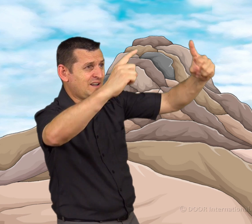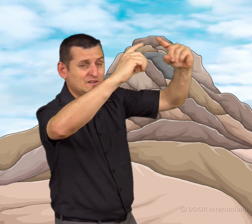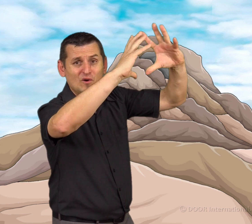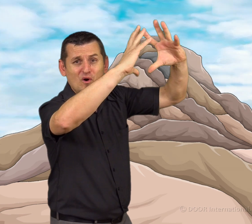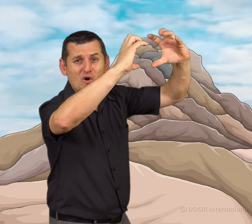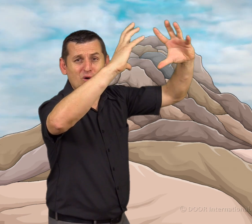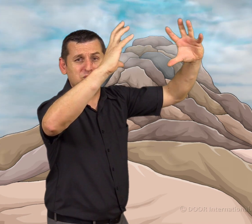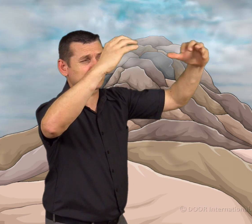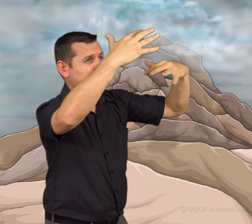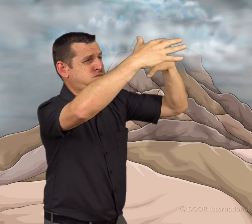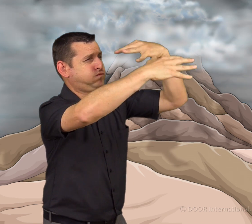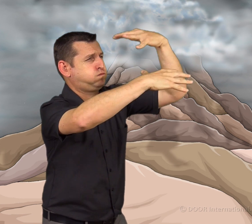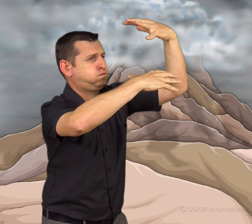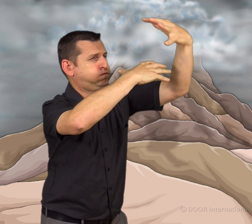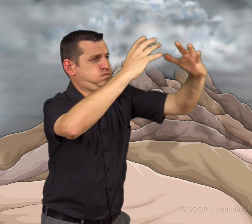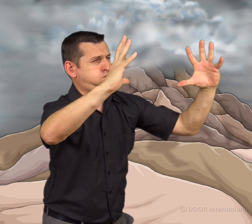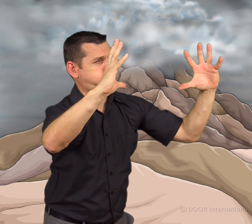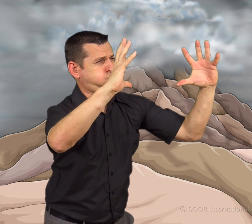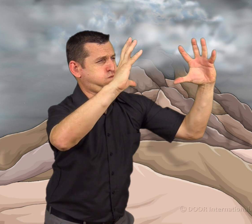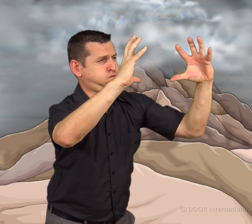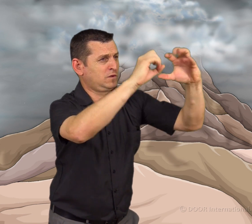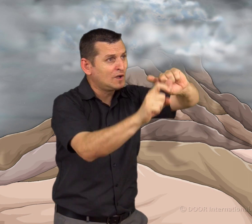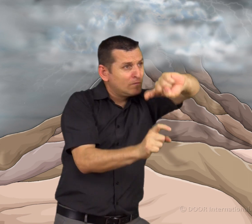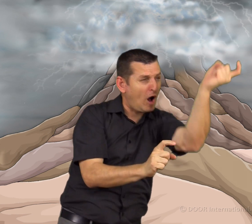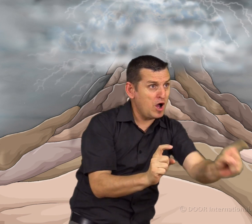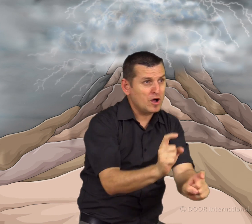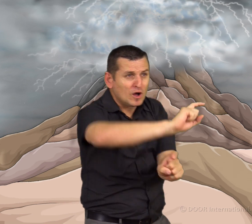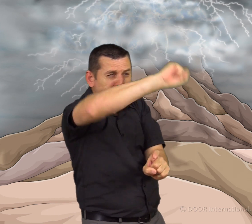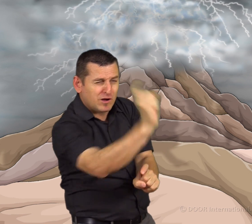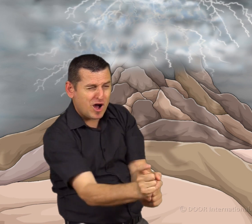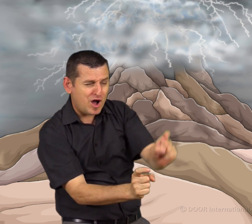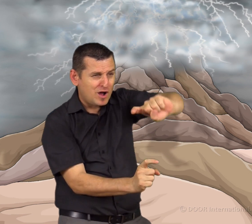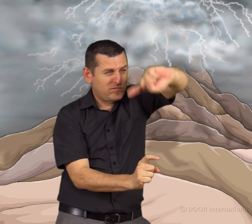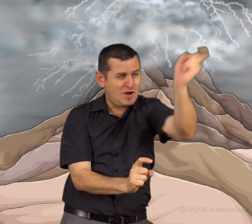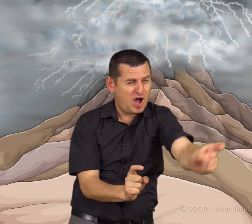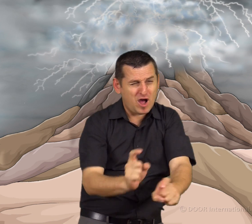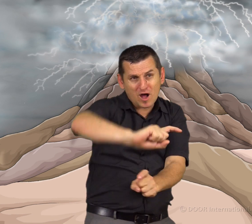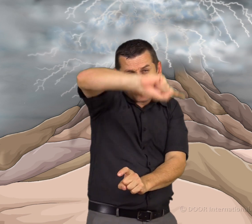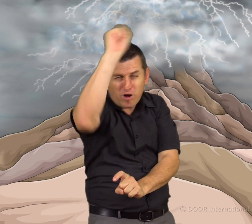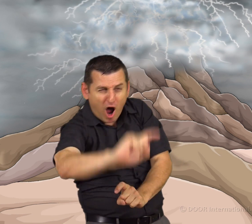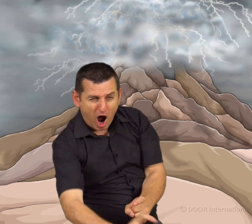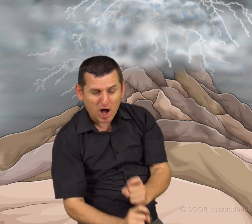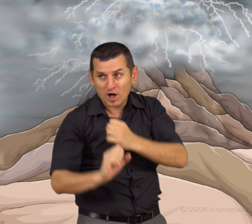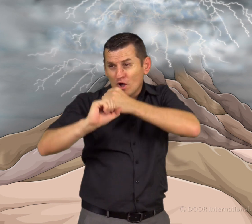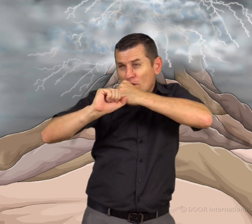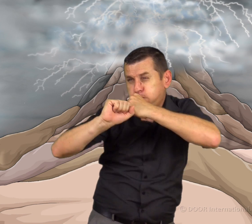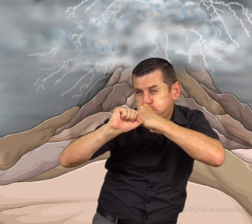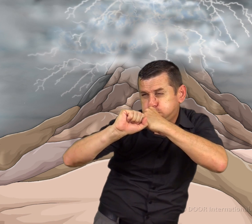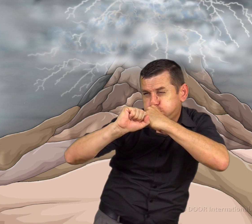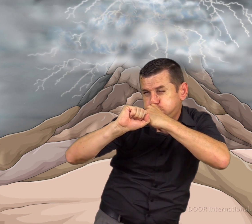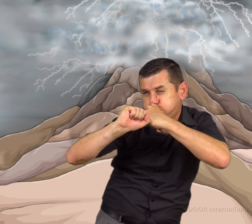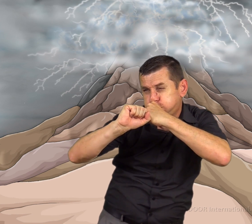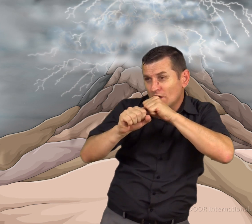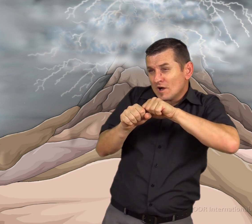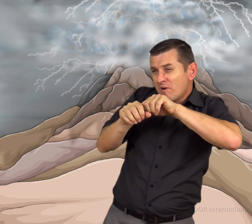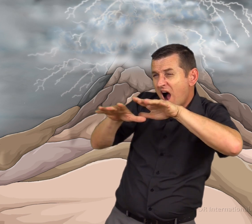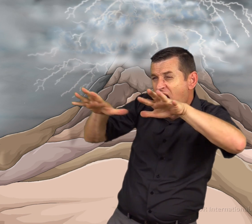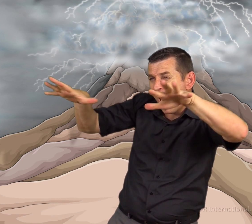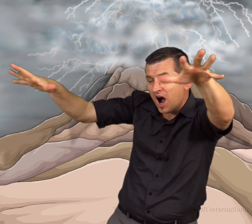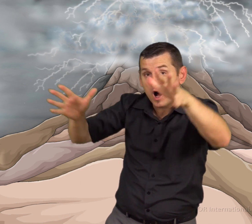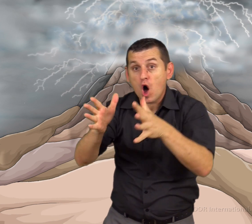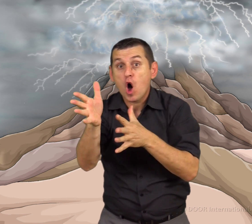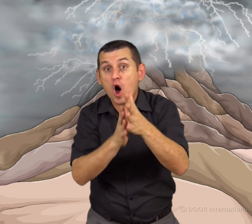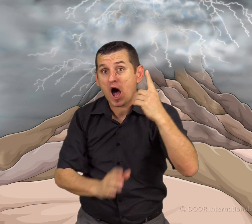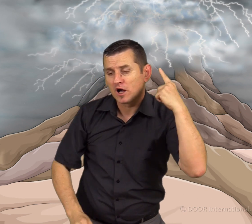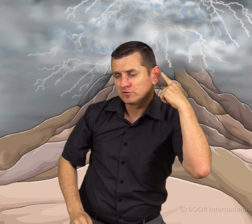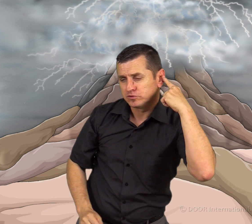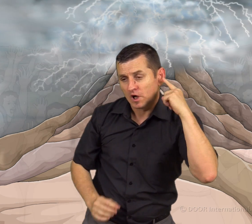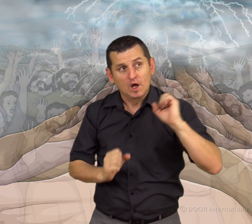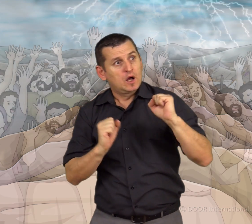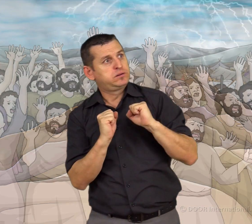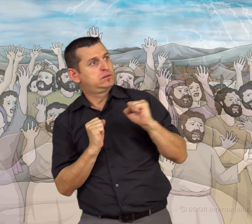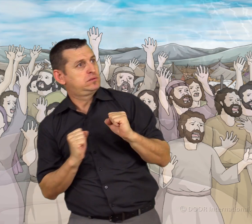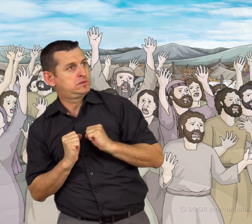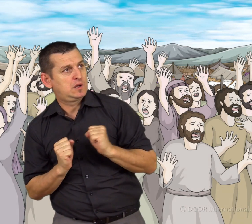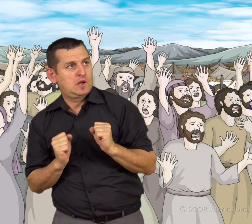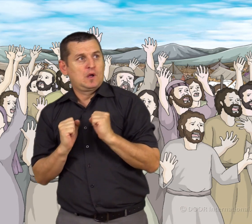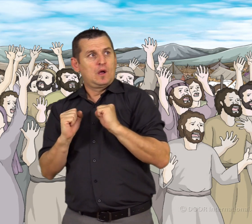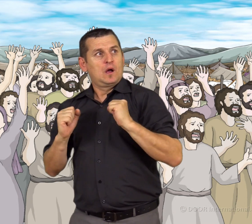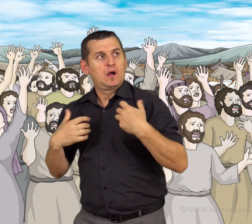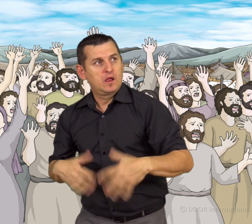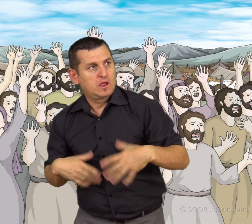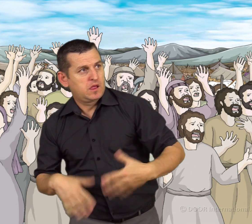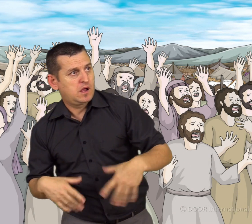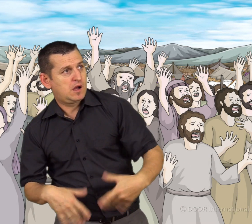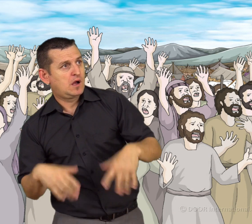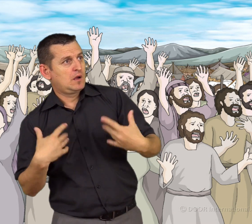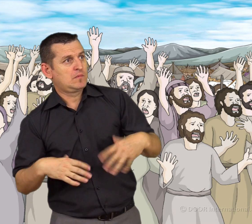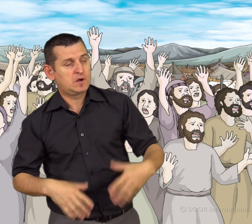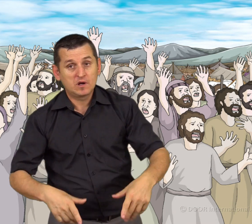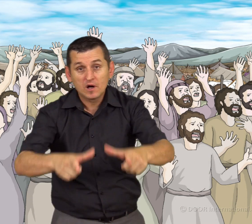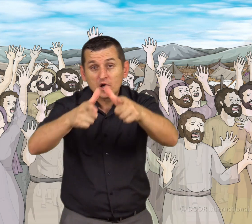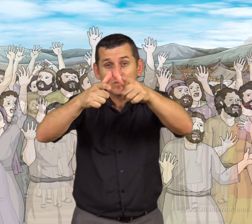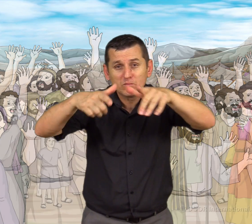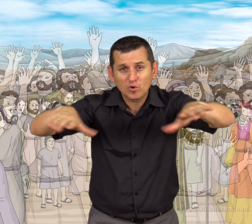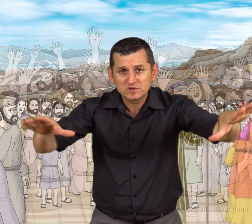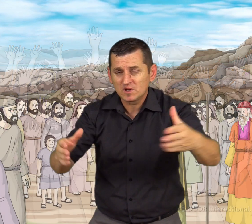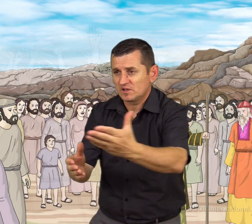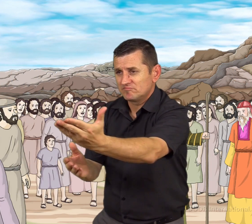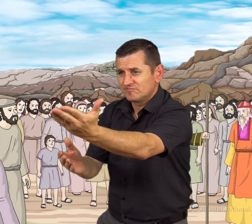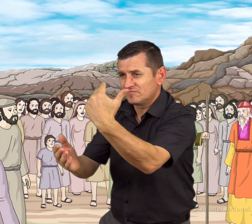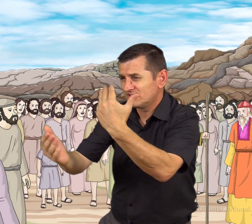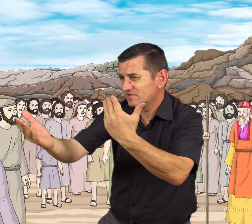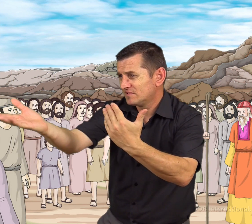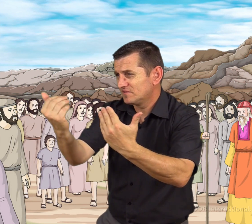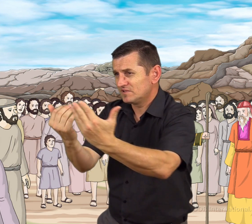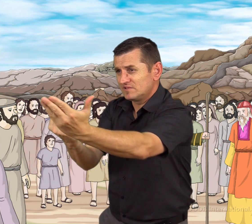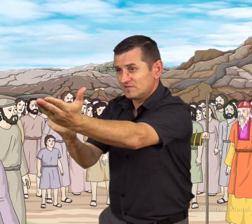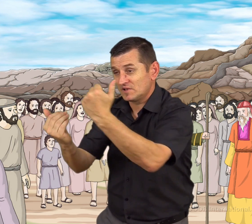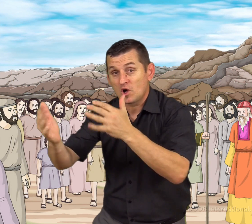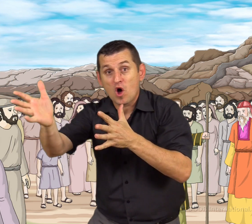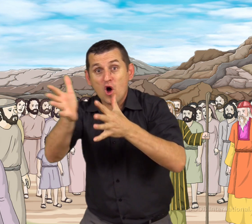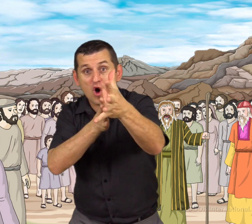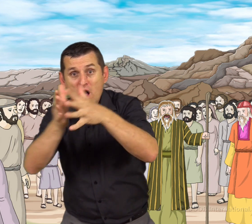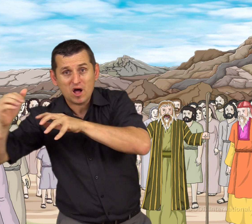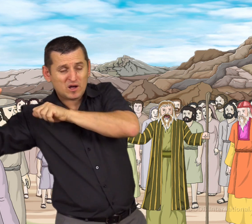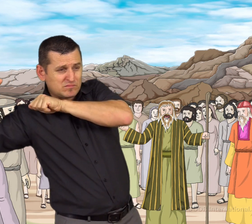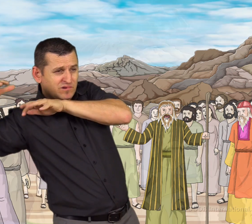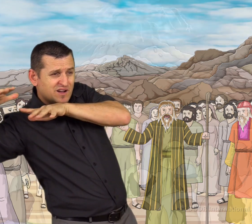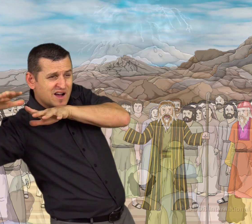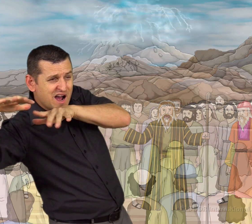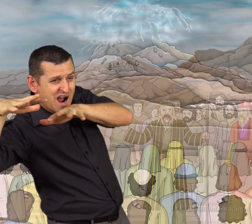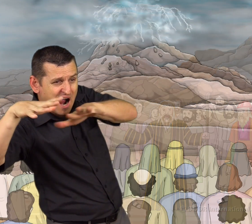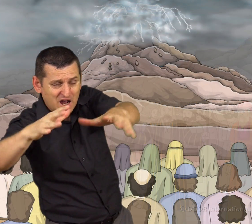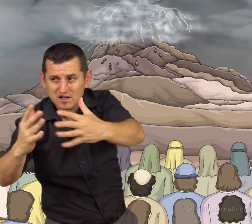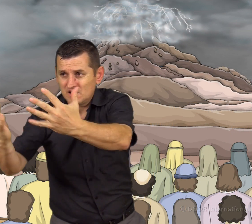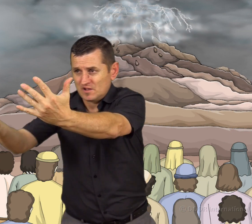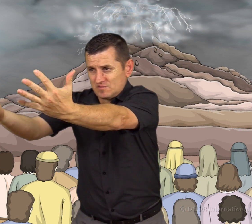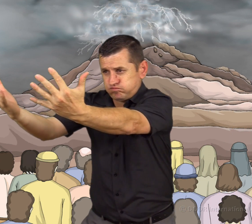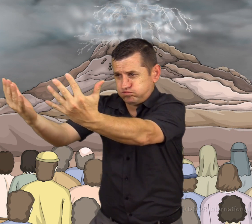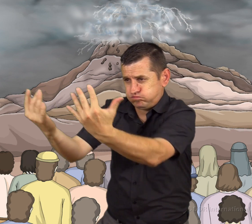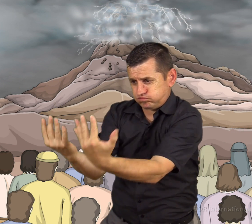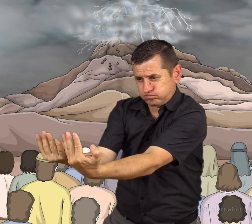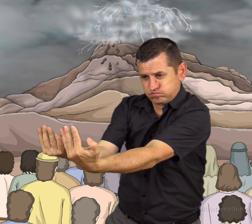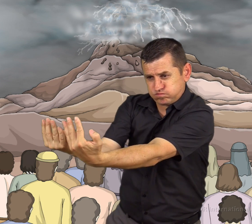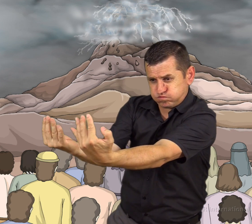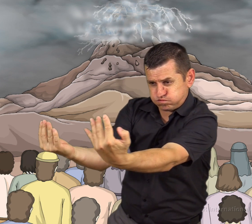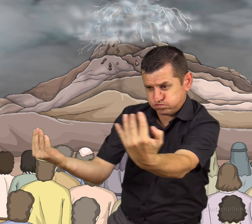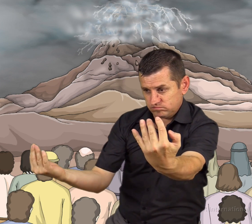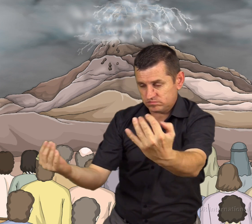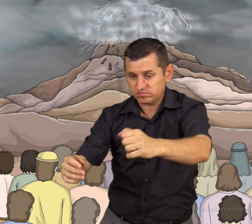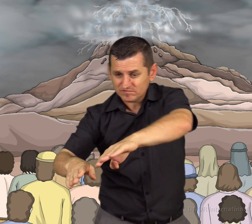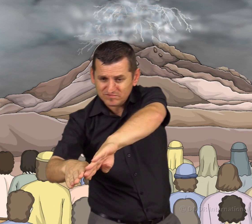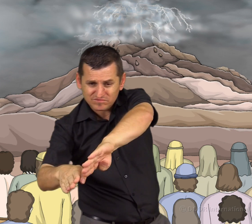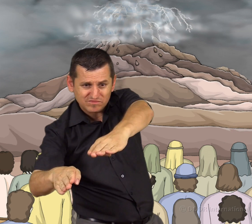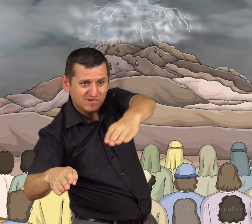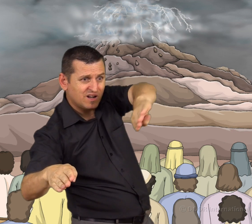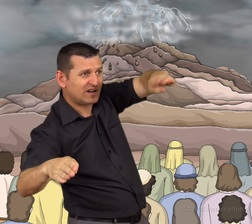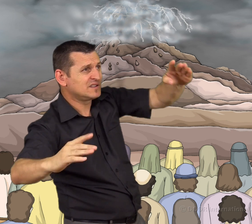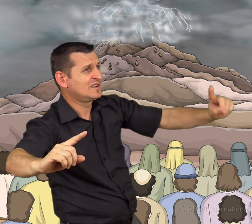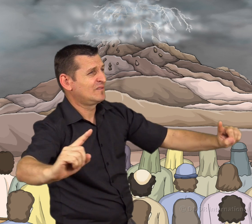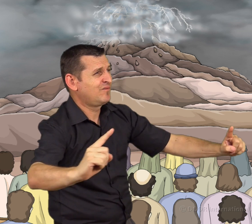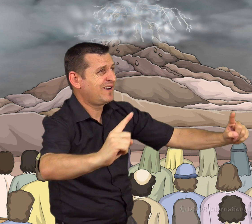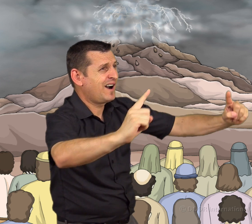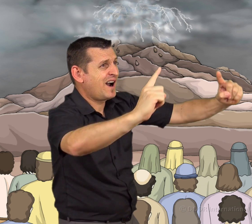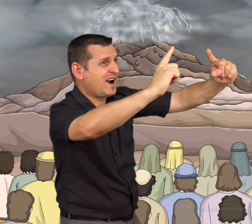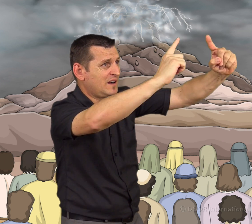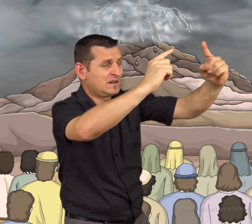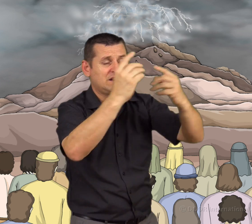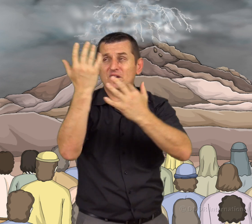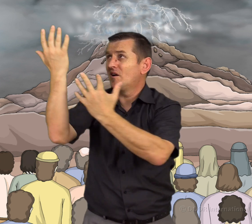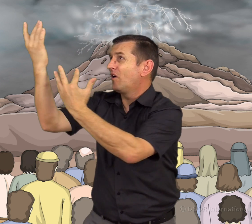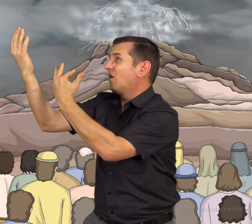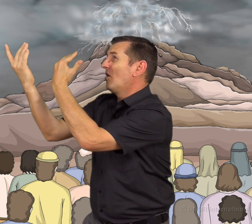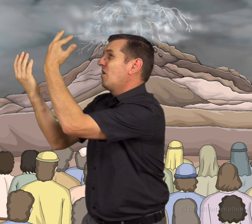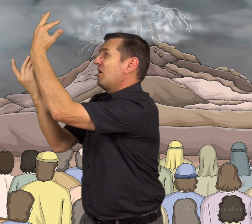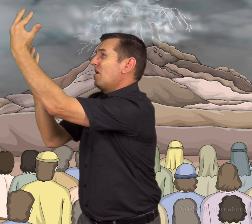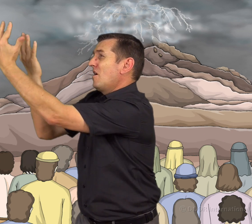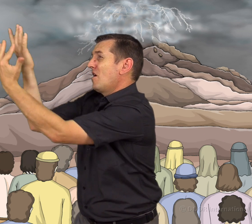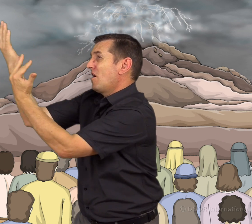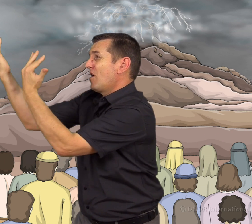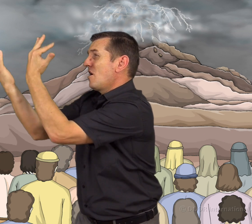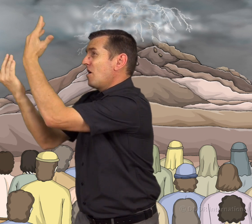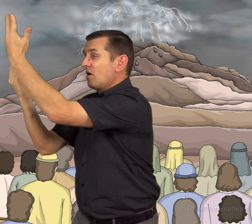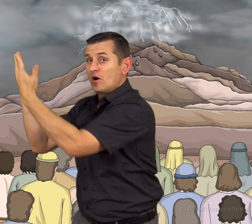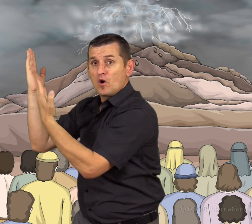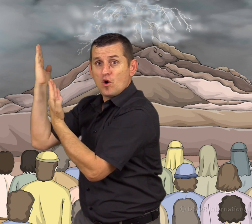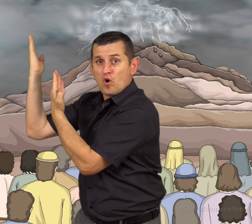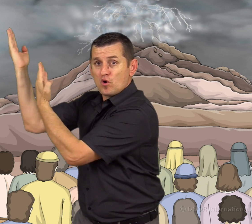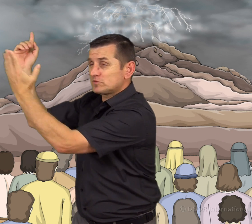On the third day, when morning came, there was thunder and lightning. A thick cloud was upon the mountain, and a very loud blast of the ram’s horn went out, so that all the people in the camp trembled. Then Moses brought the people out of the camp to meet with God, and they stood at the foot of the mountain.